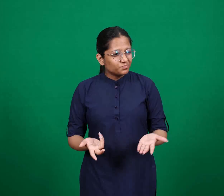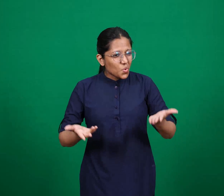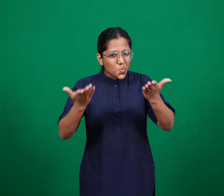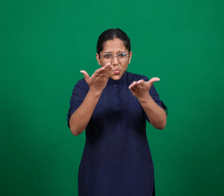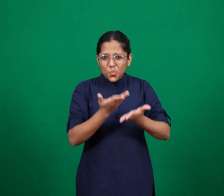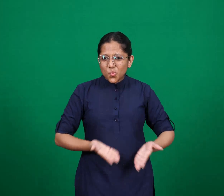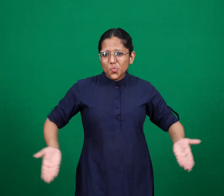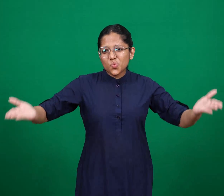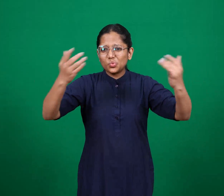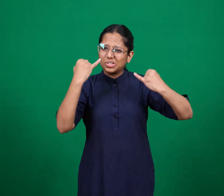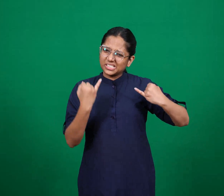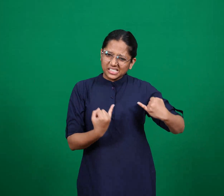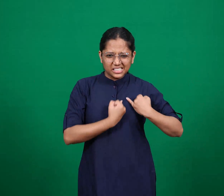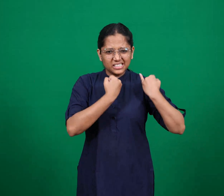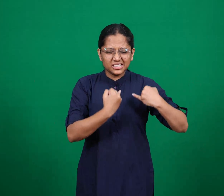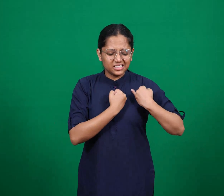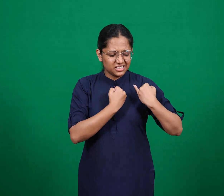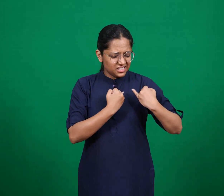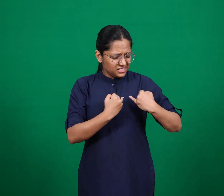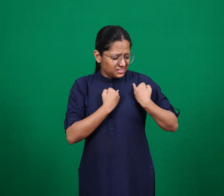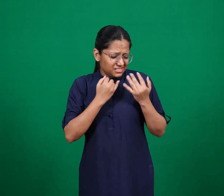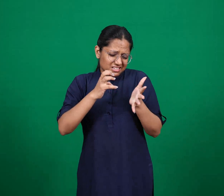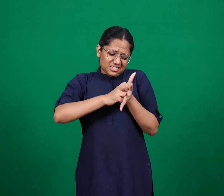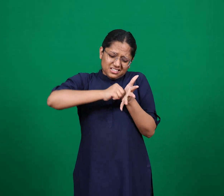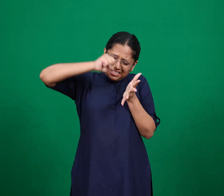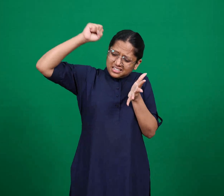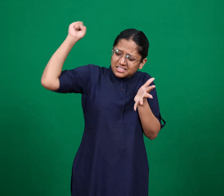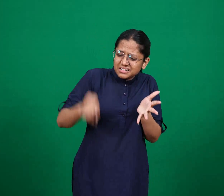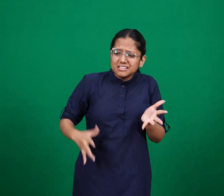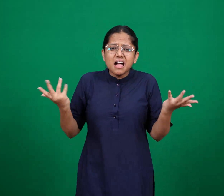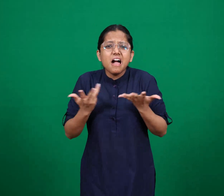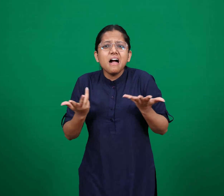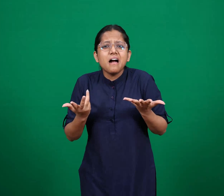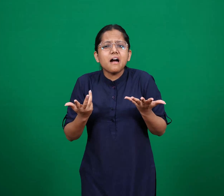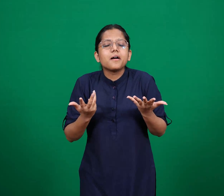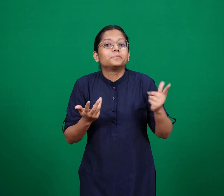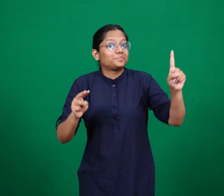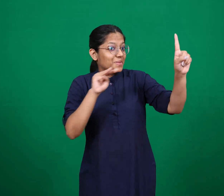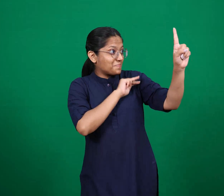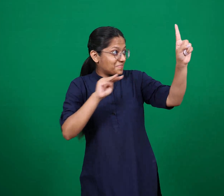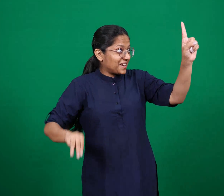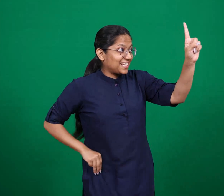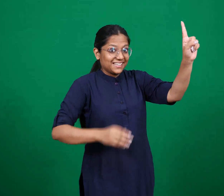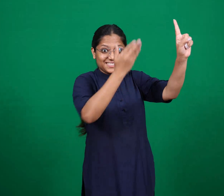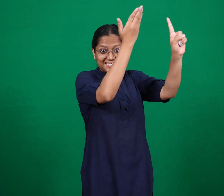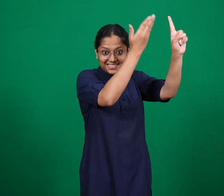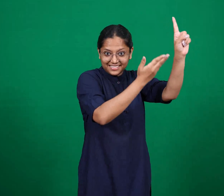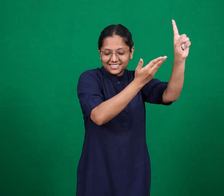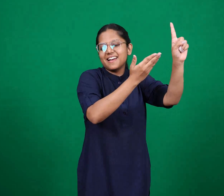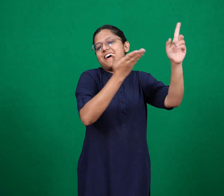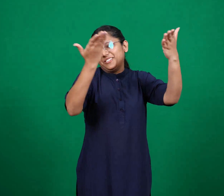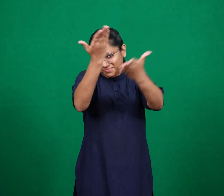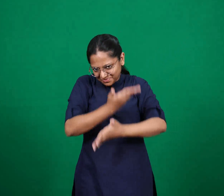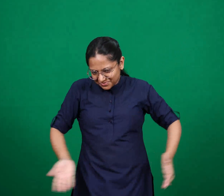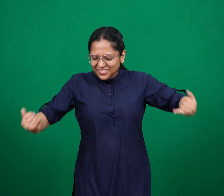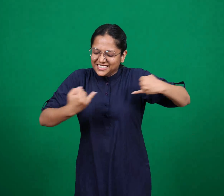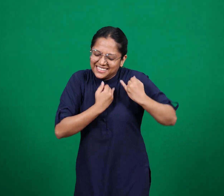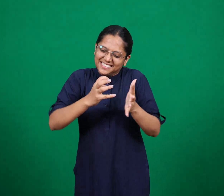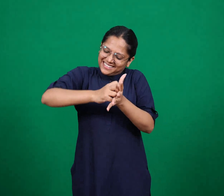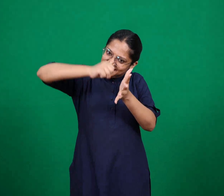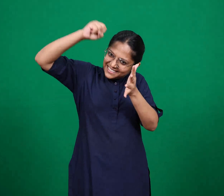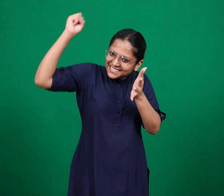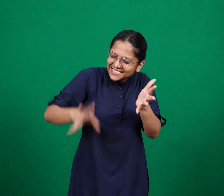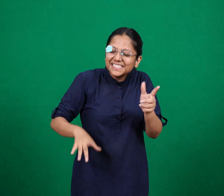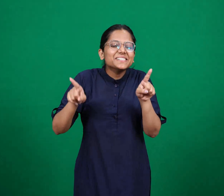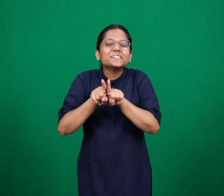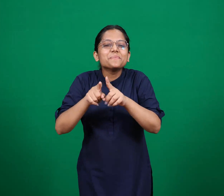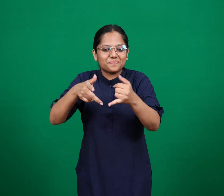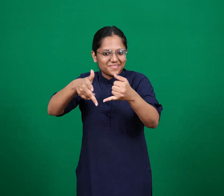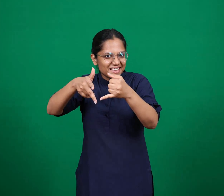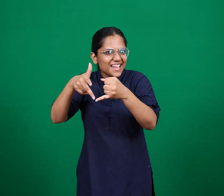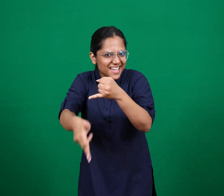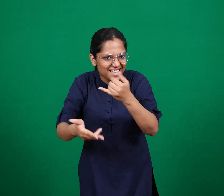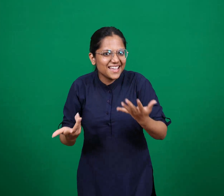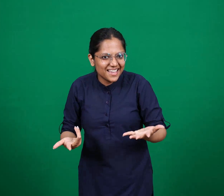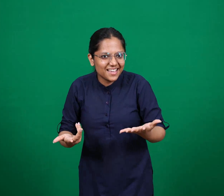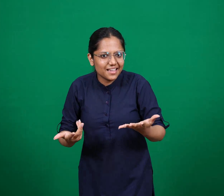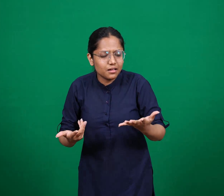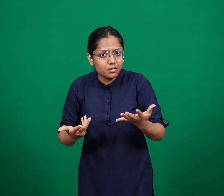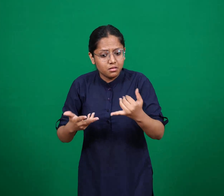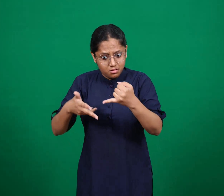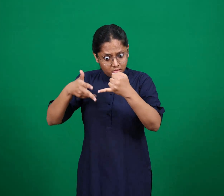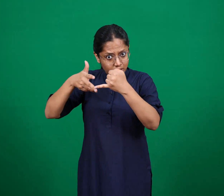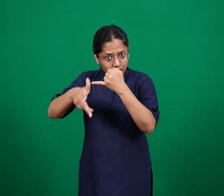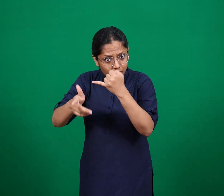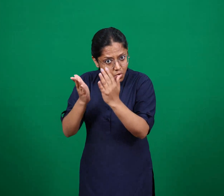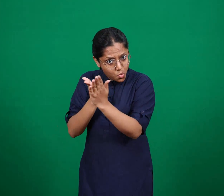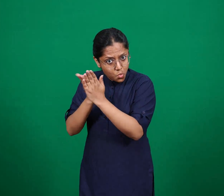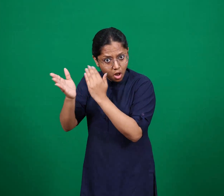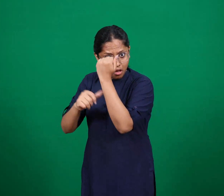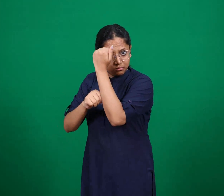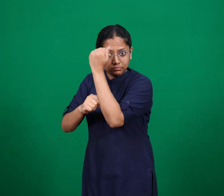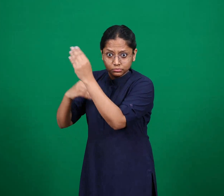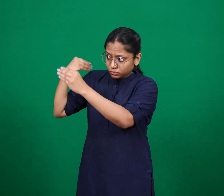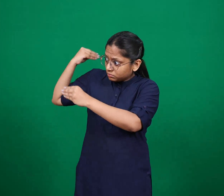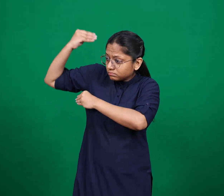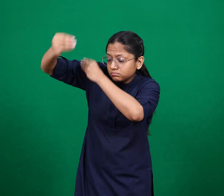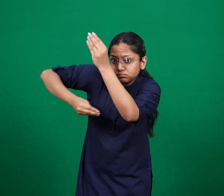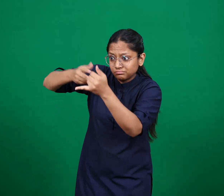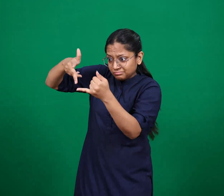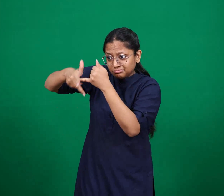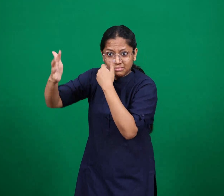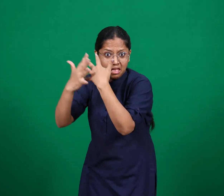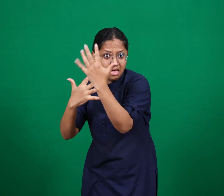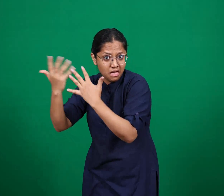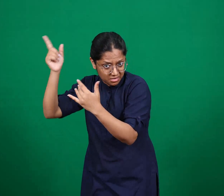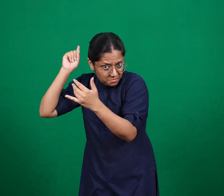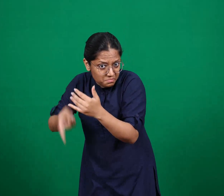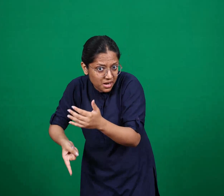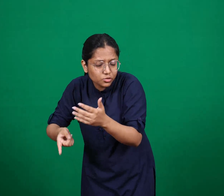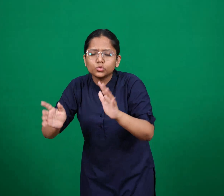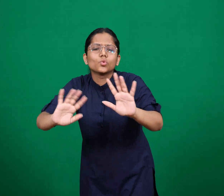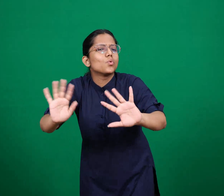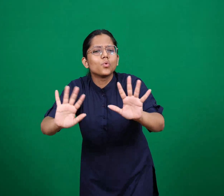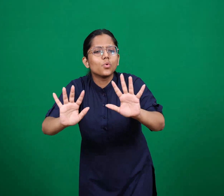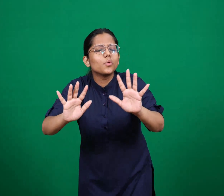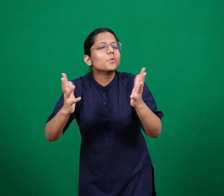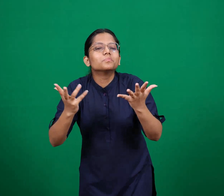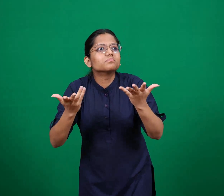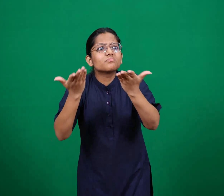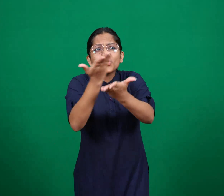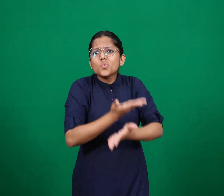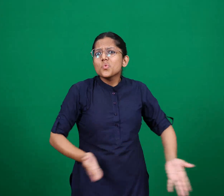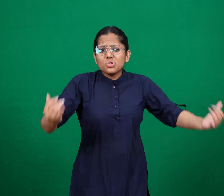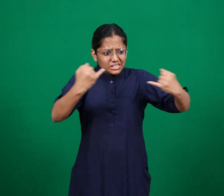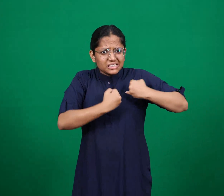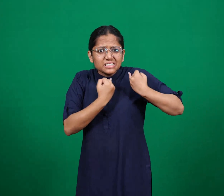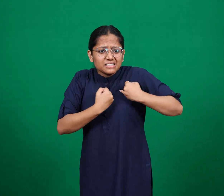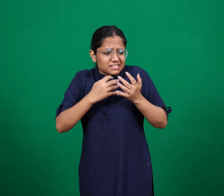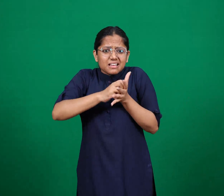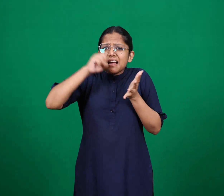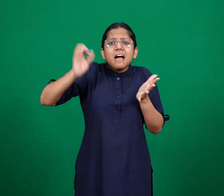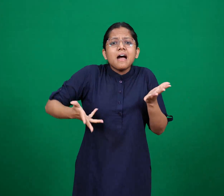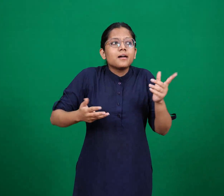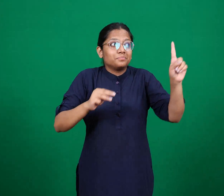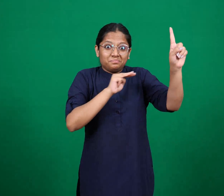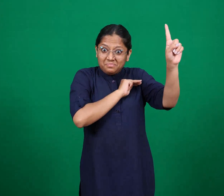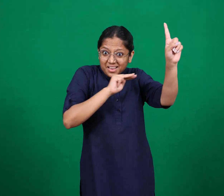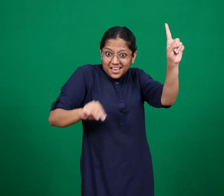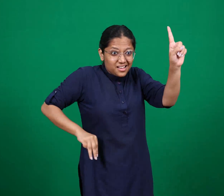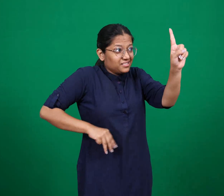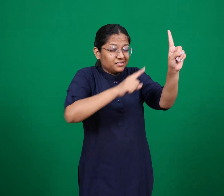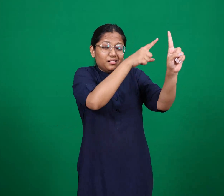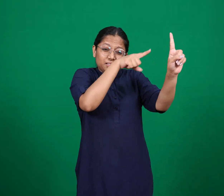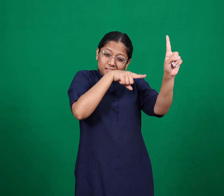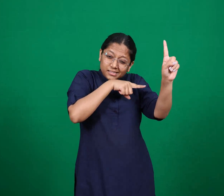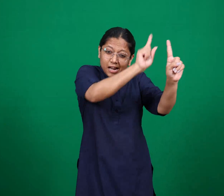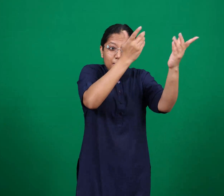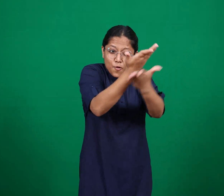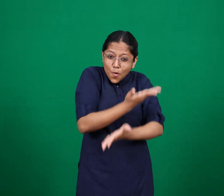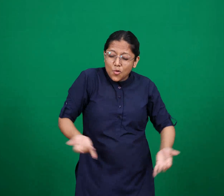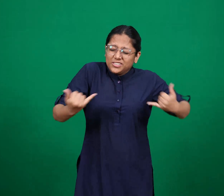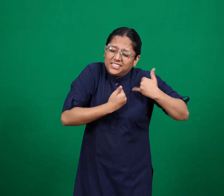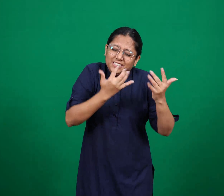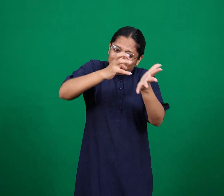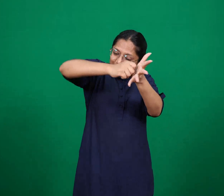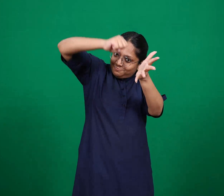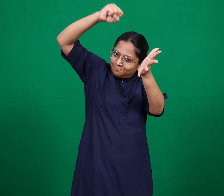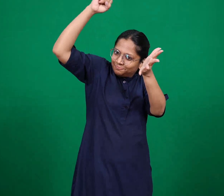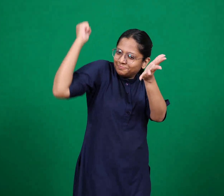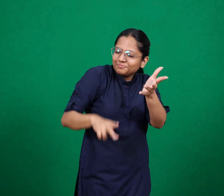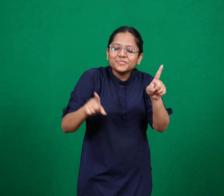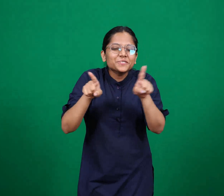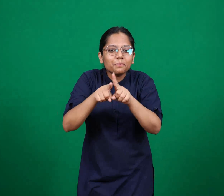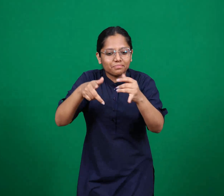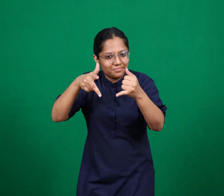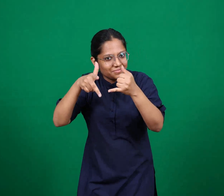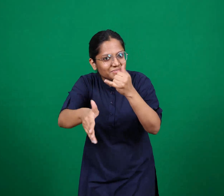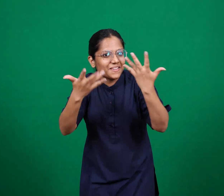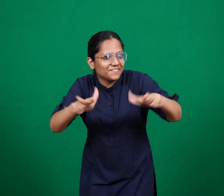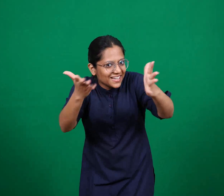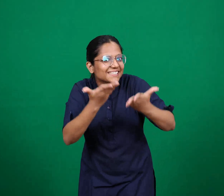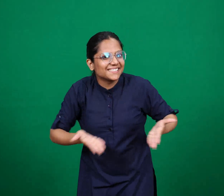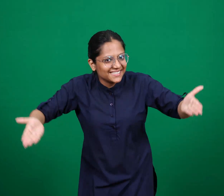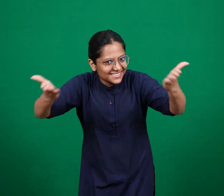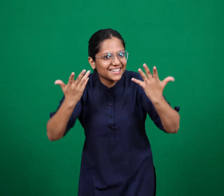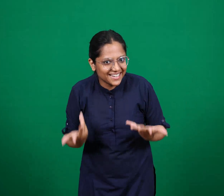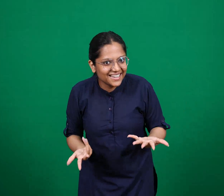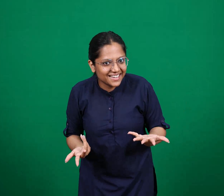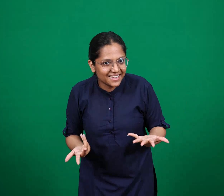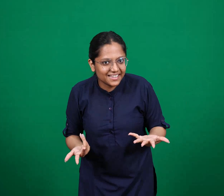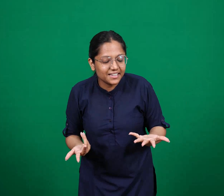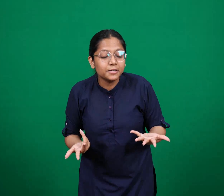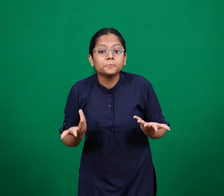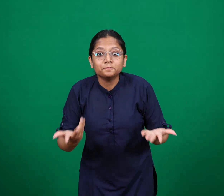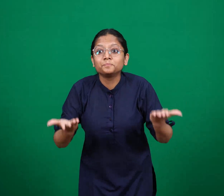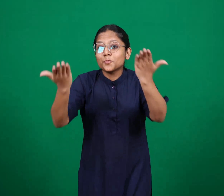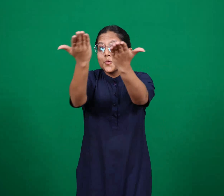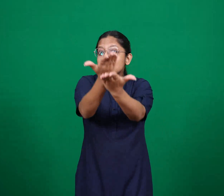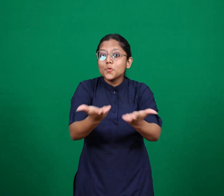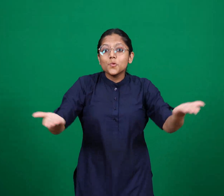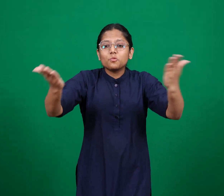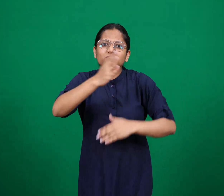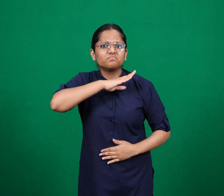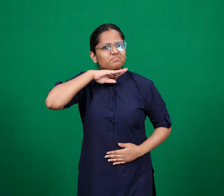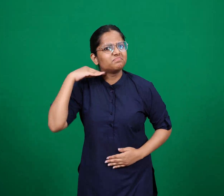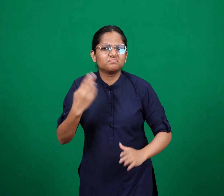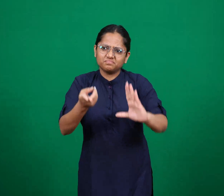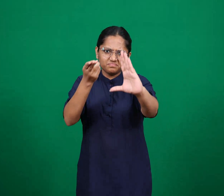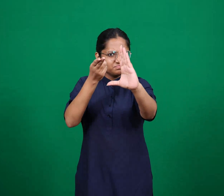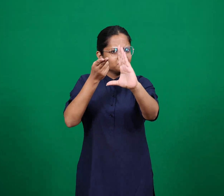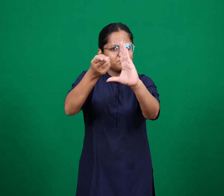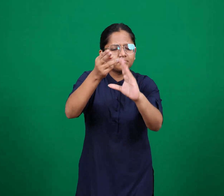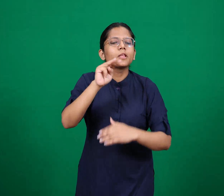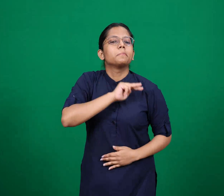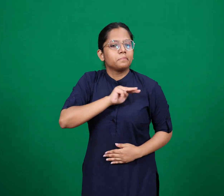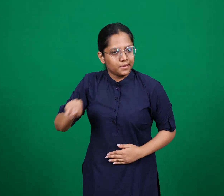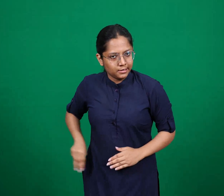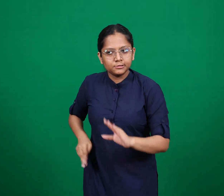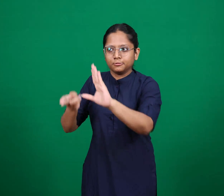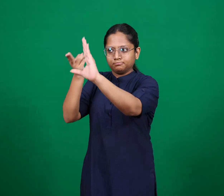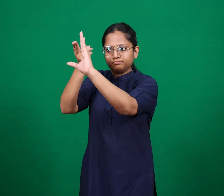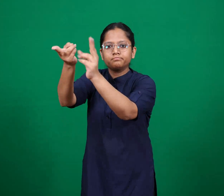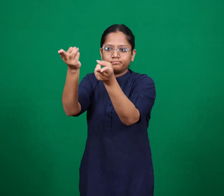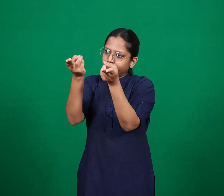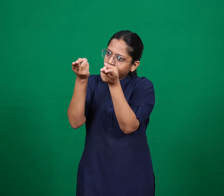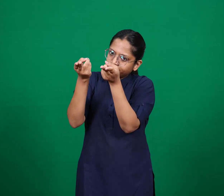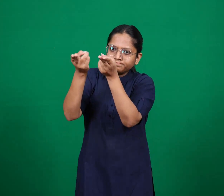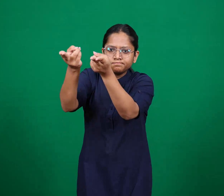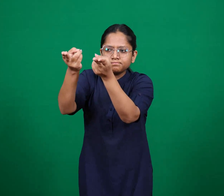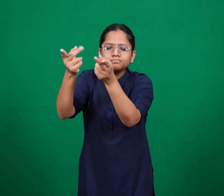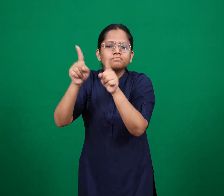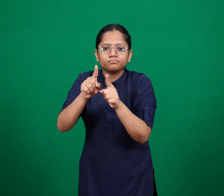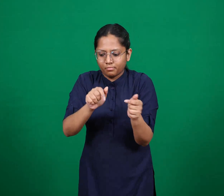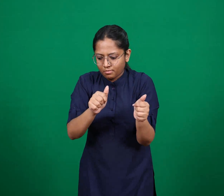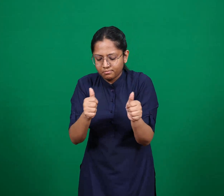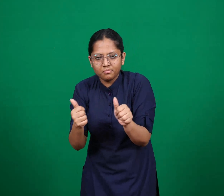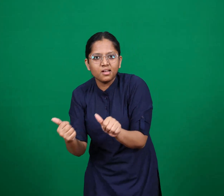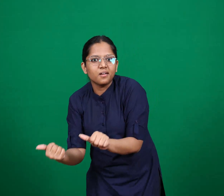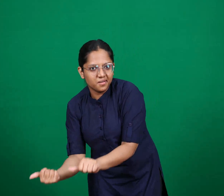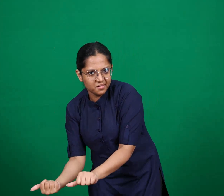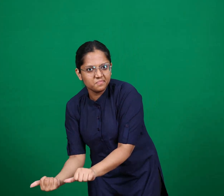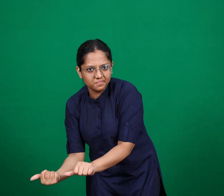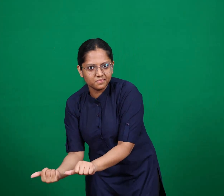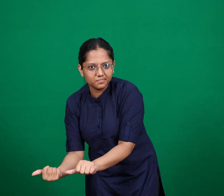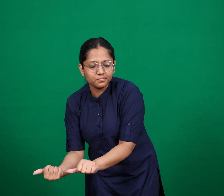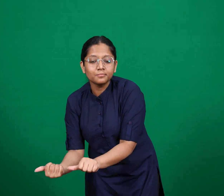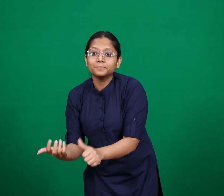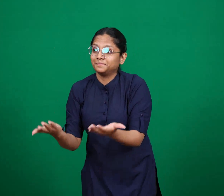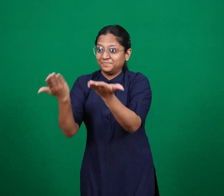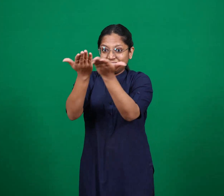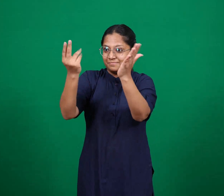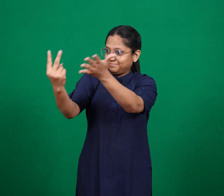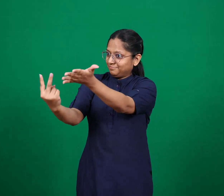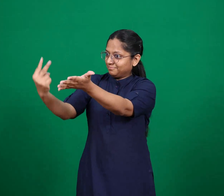In Him you were also circumcised, in the putting off of your sinful nature, with the circumcision performed by Christ and not by human hands.